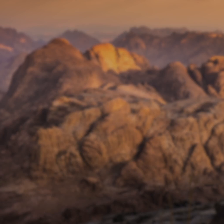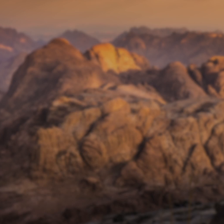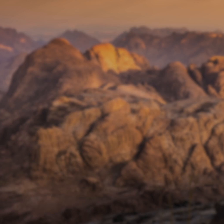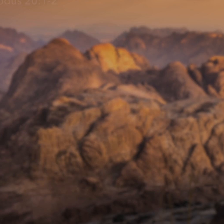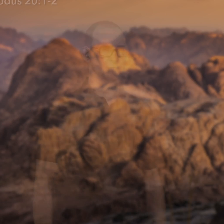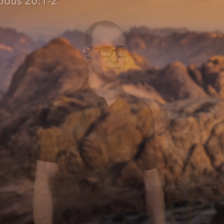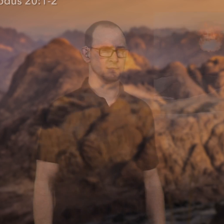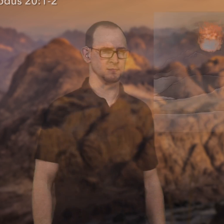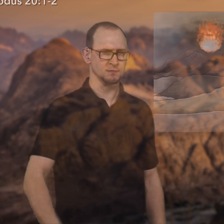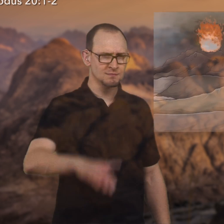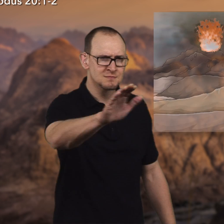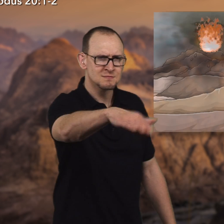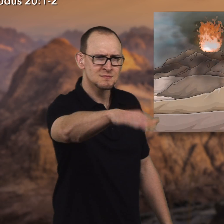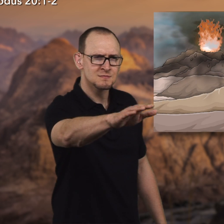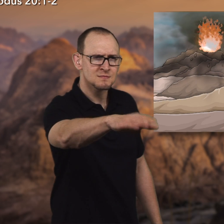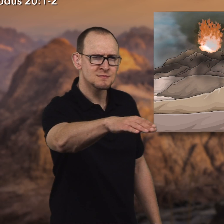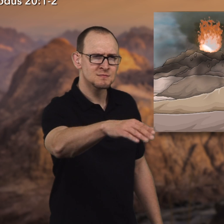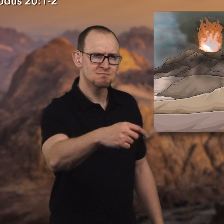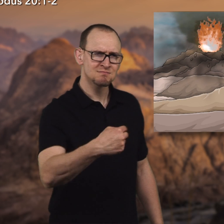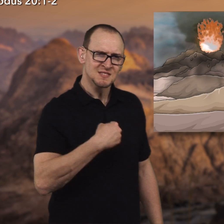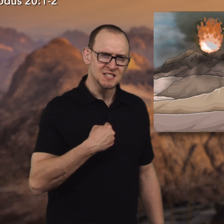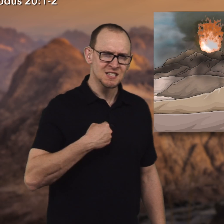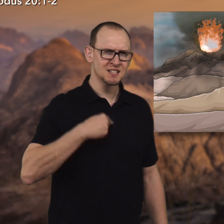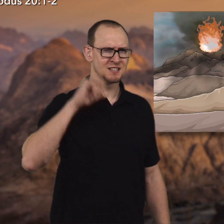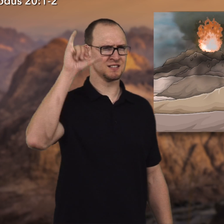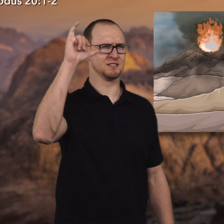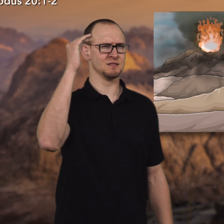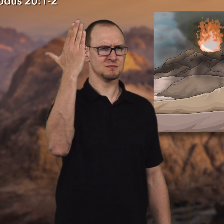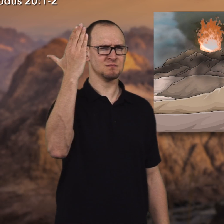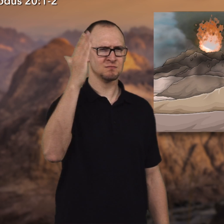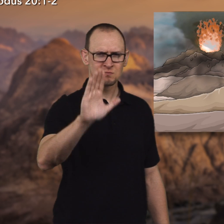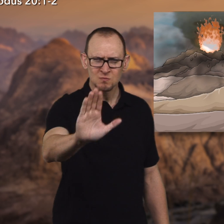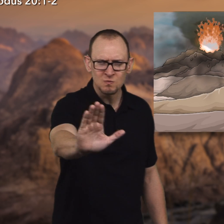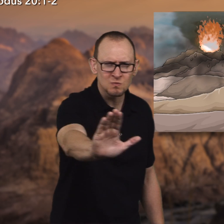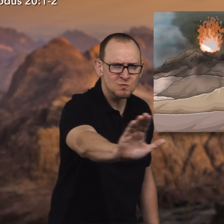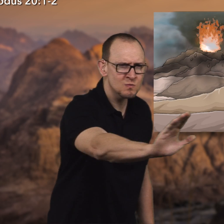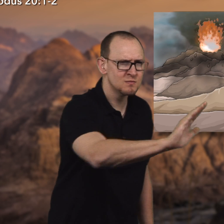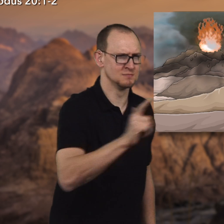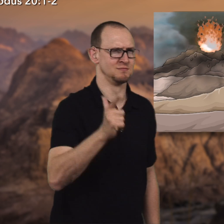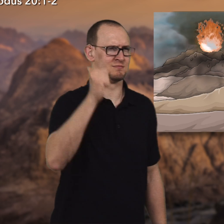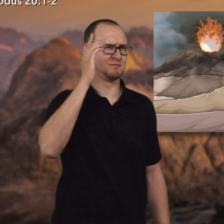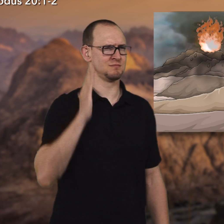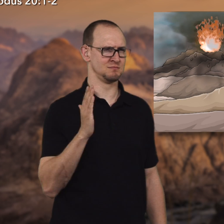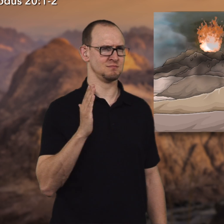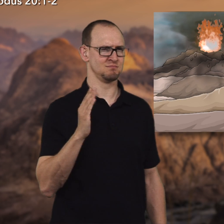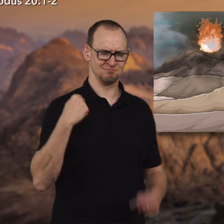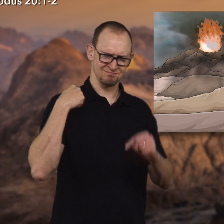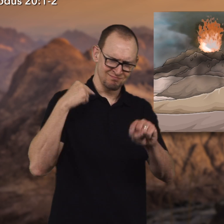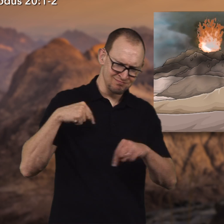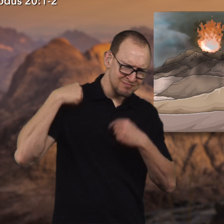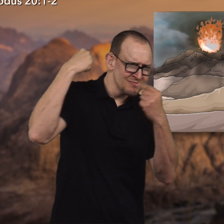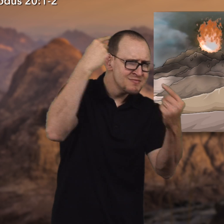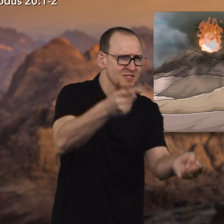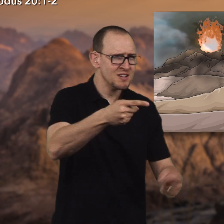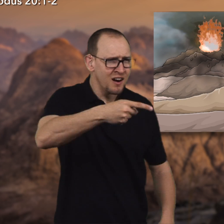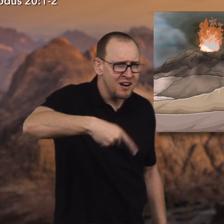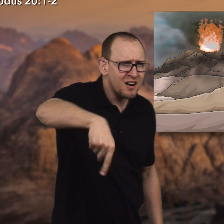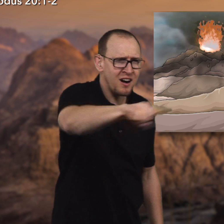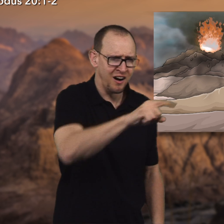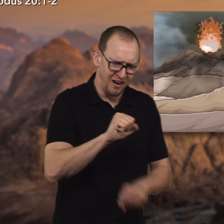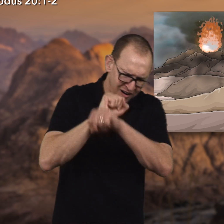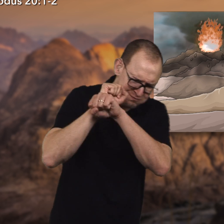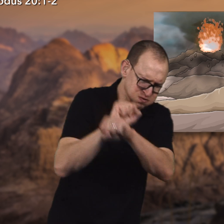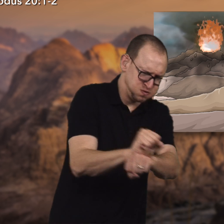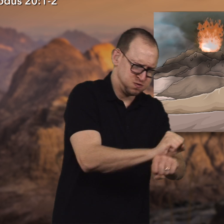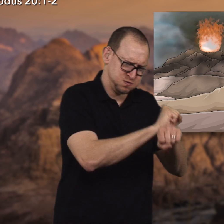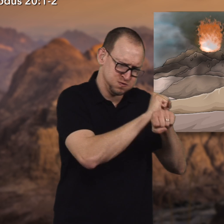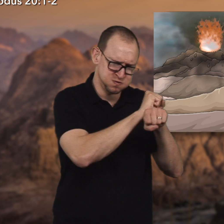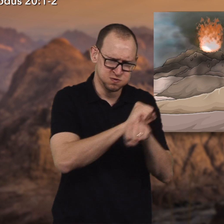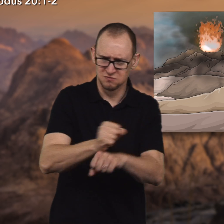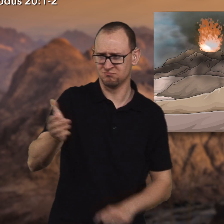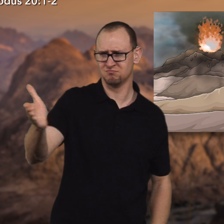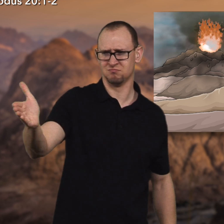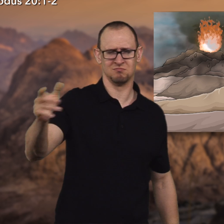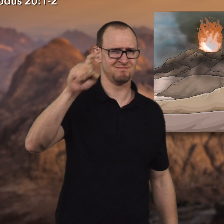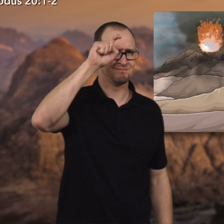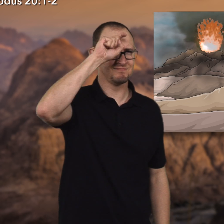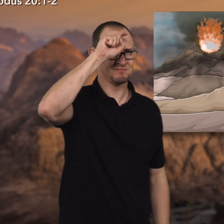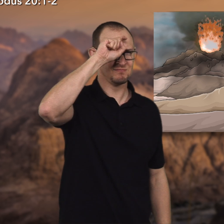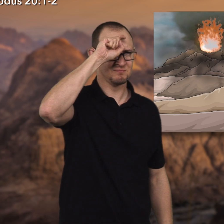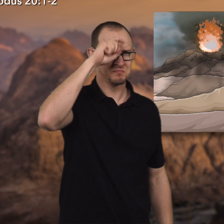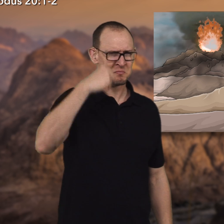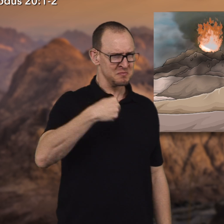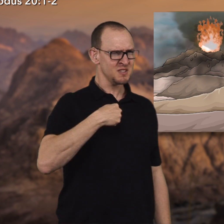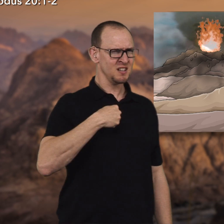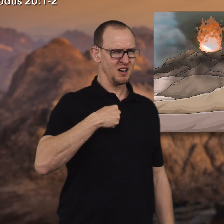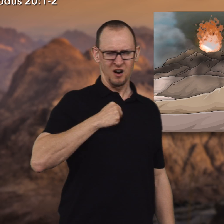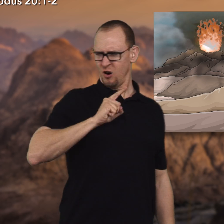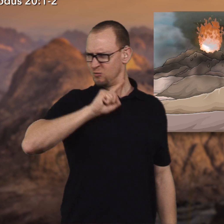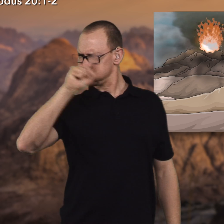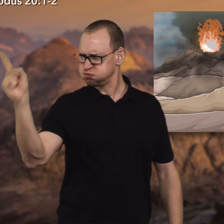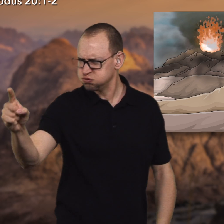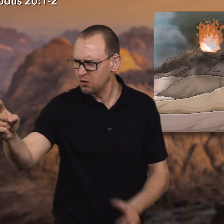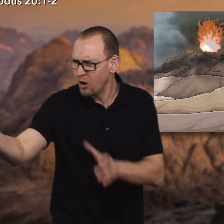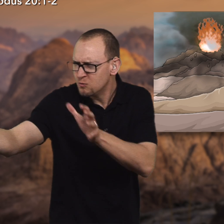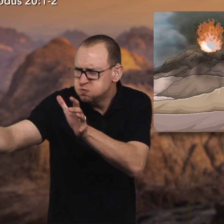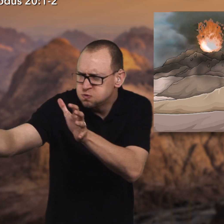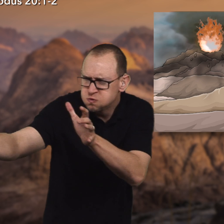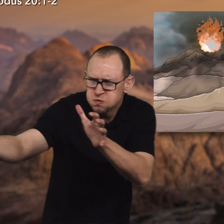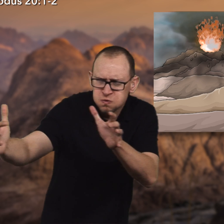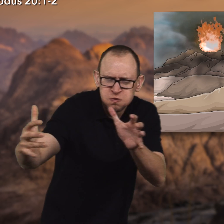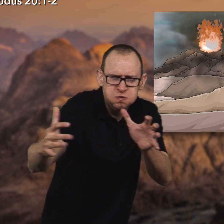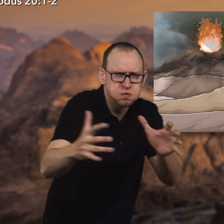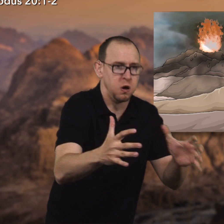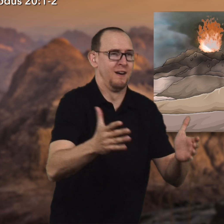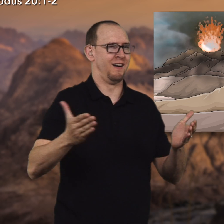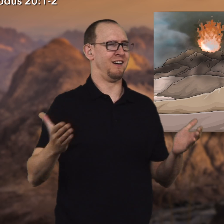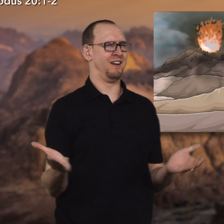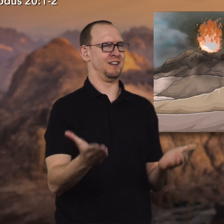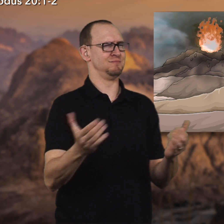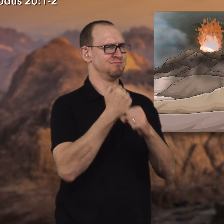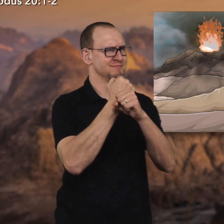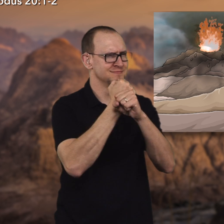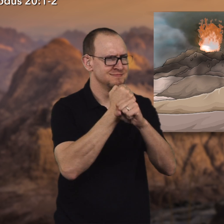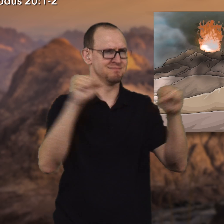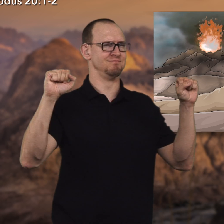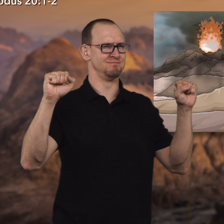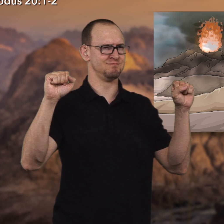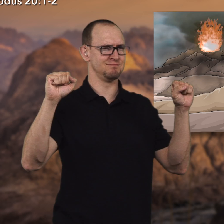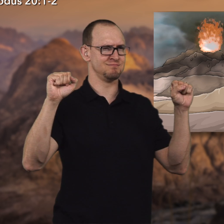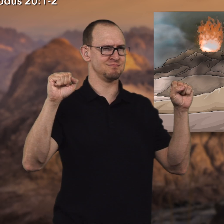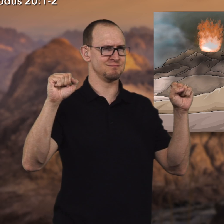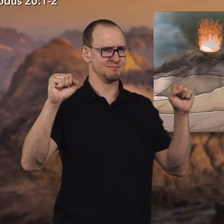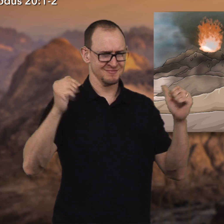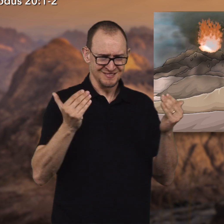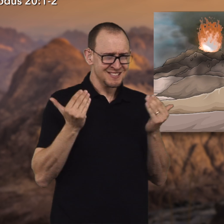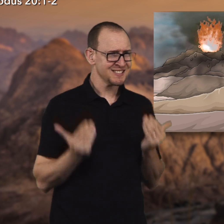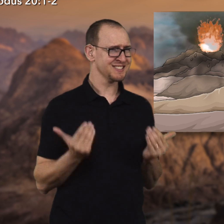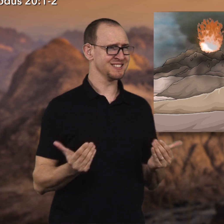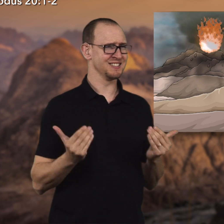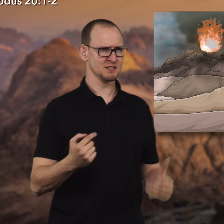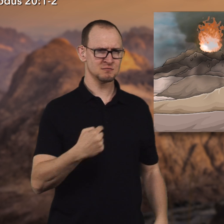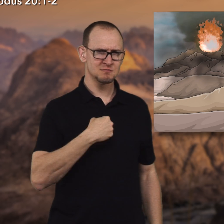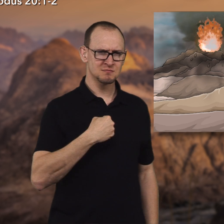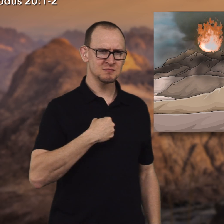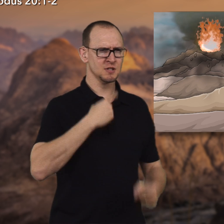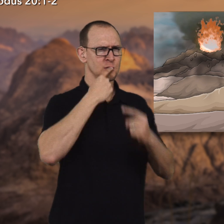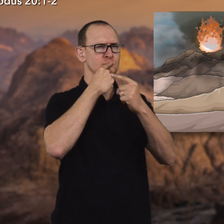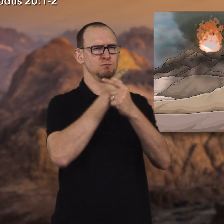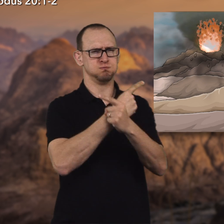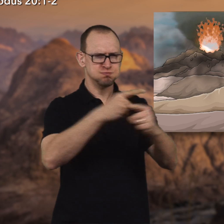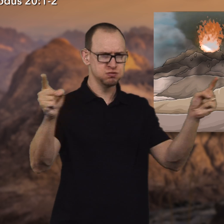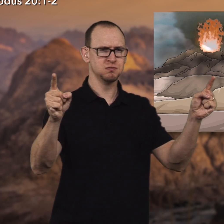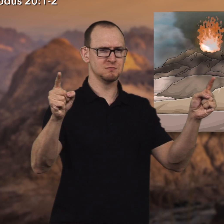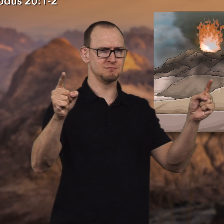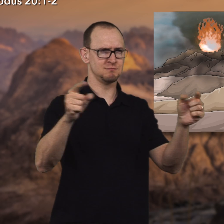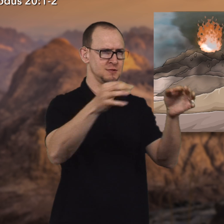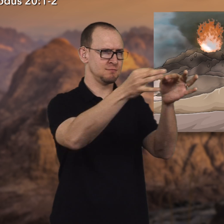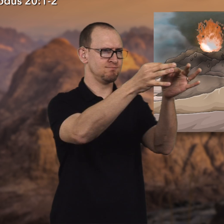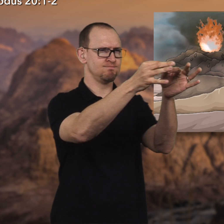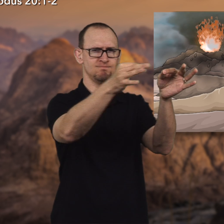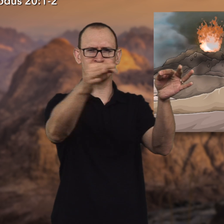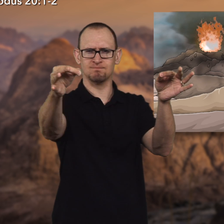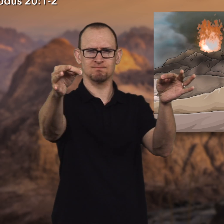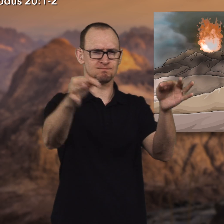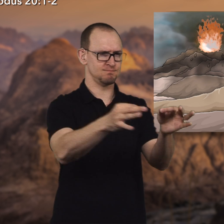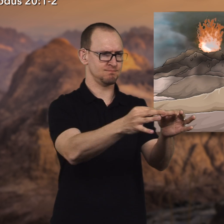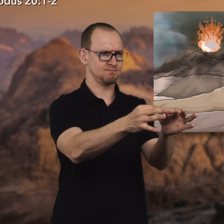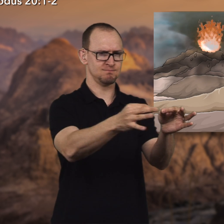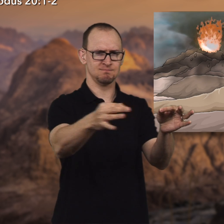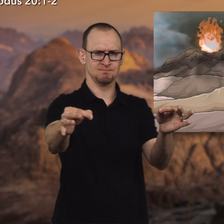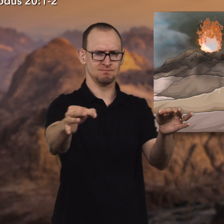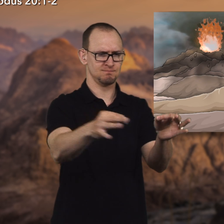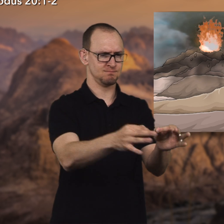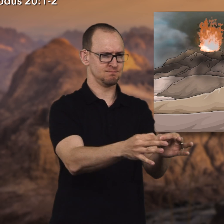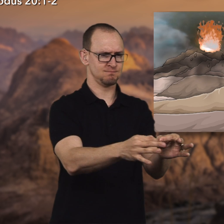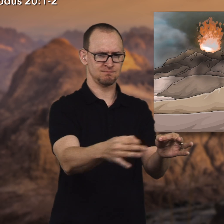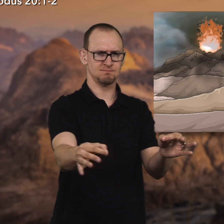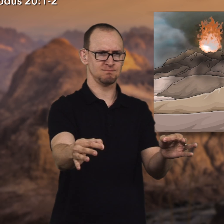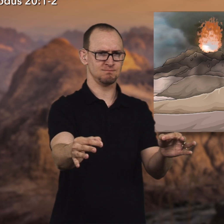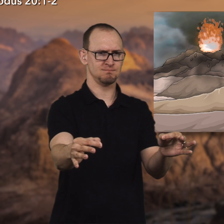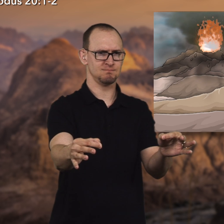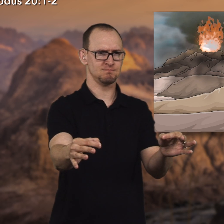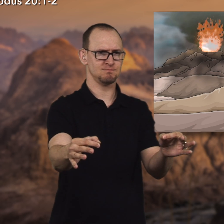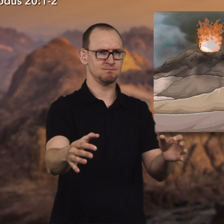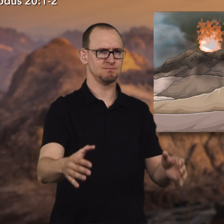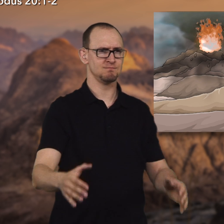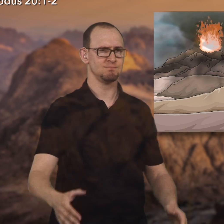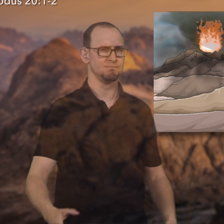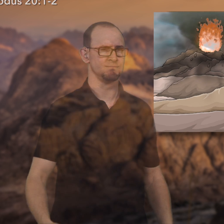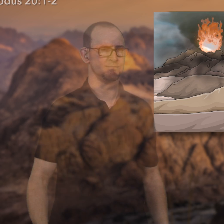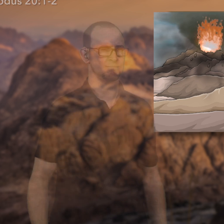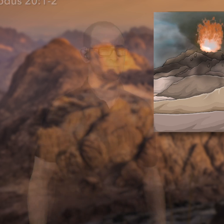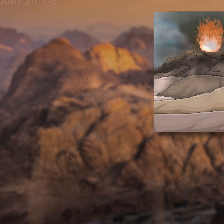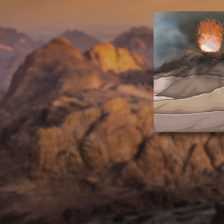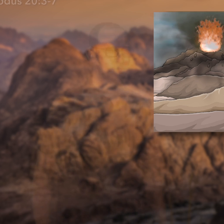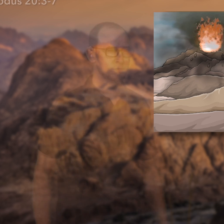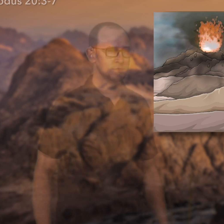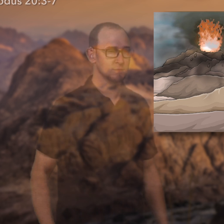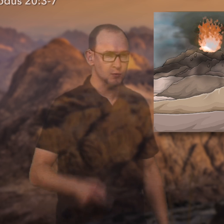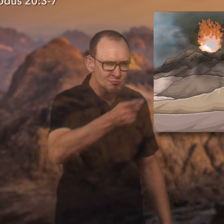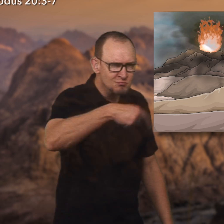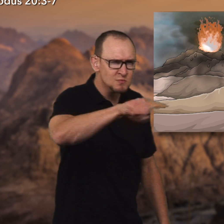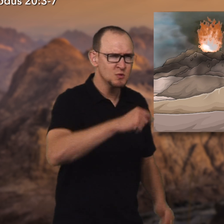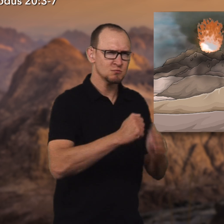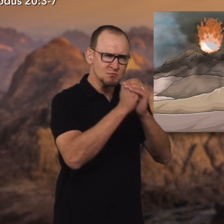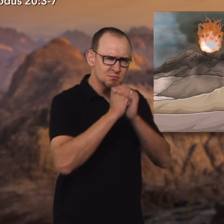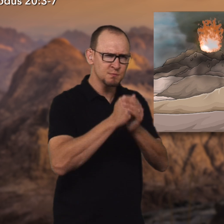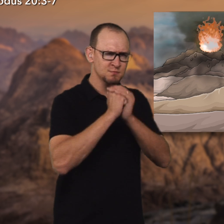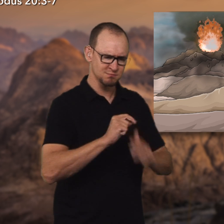And God spoke all these words: “I am the LORD your God, who brought you out of the land of Egypt, out of the house of slavery.